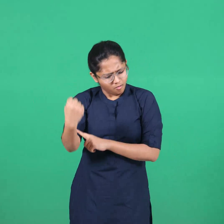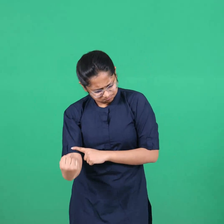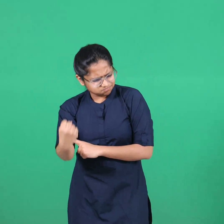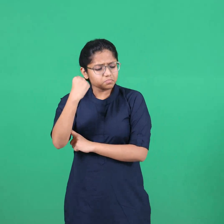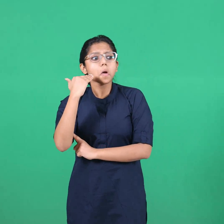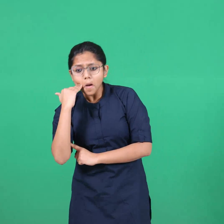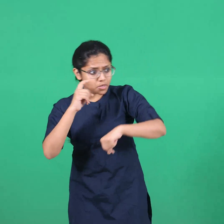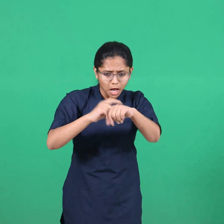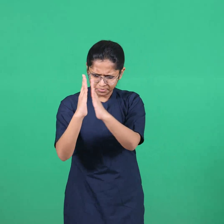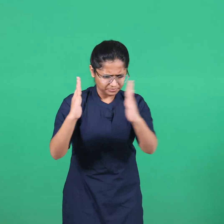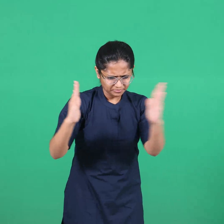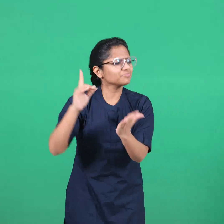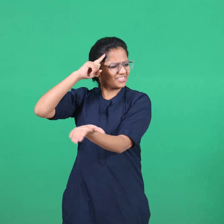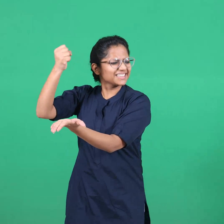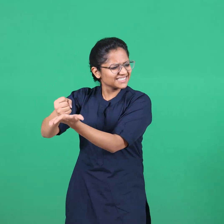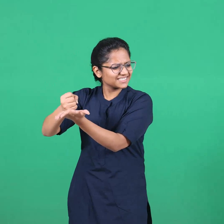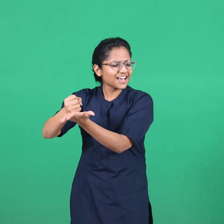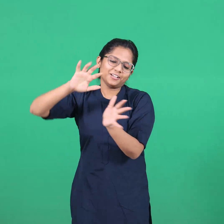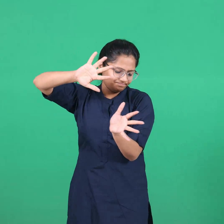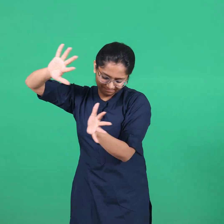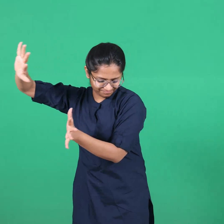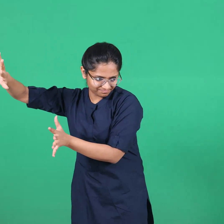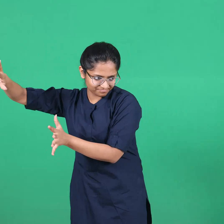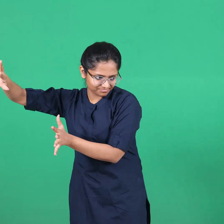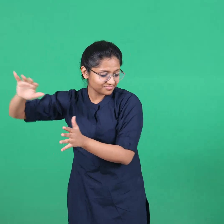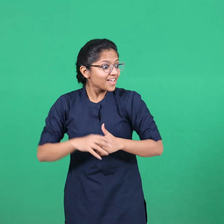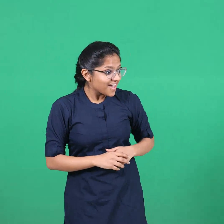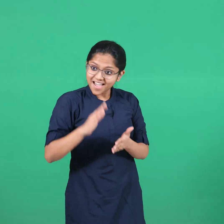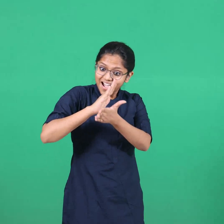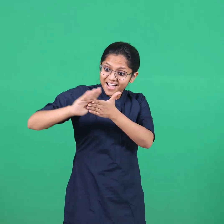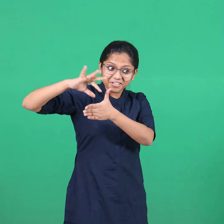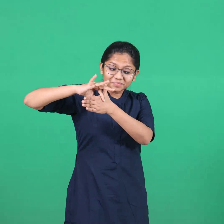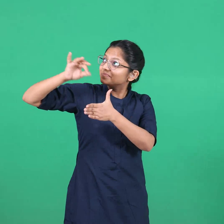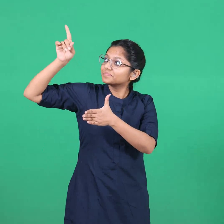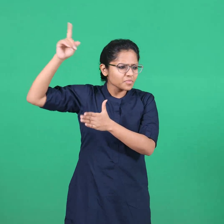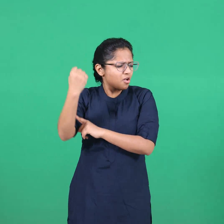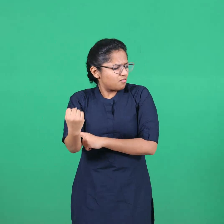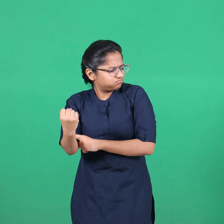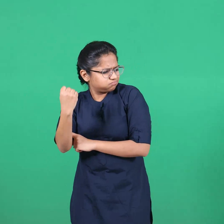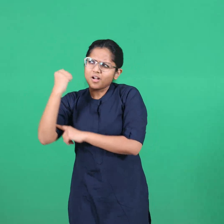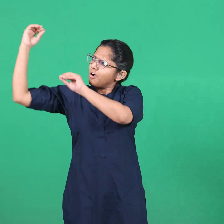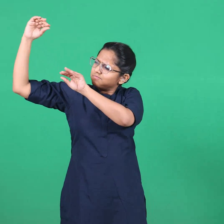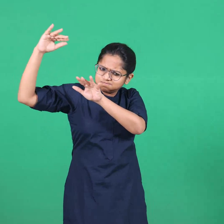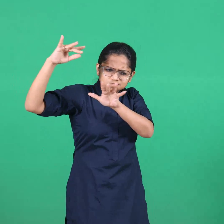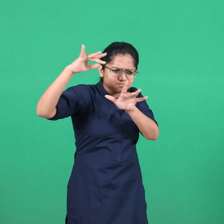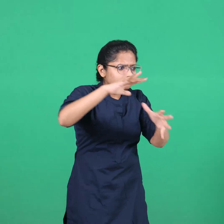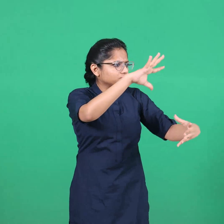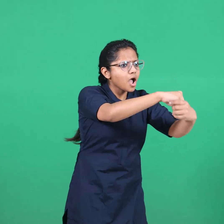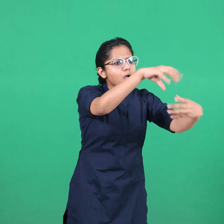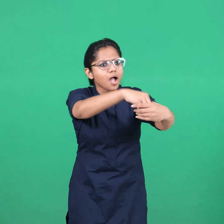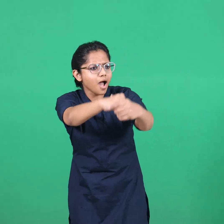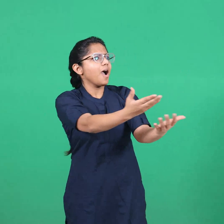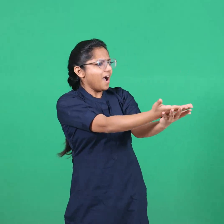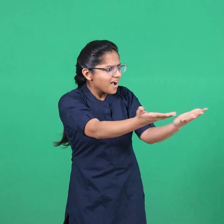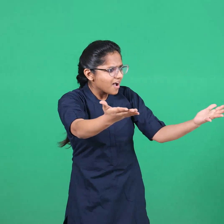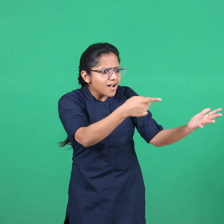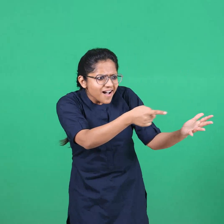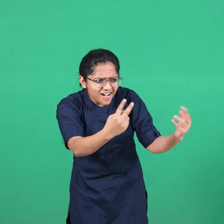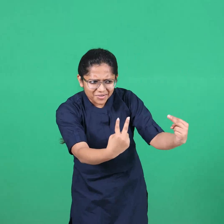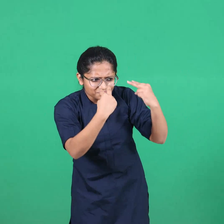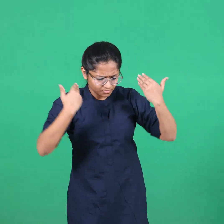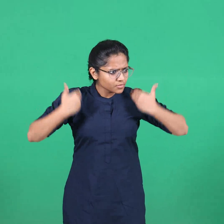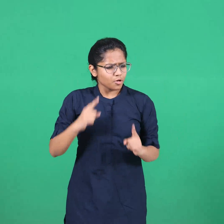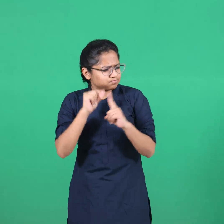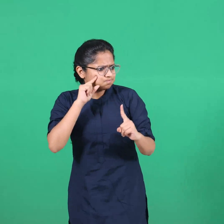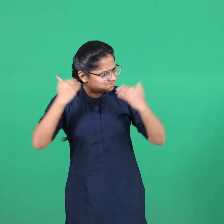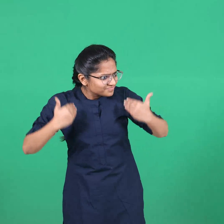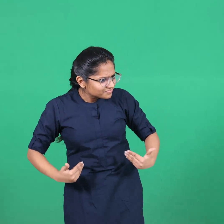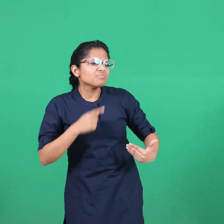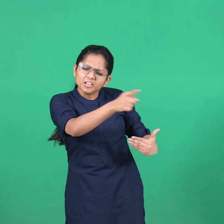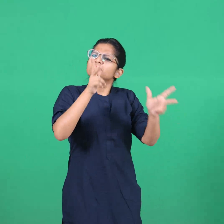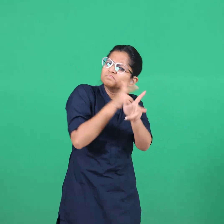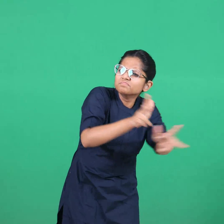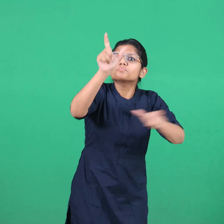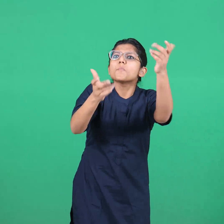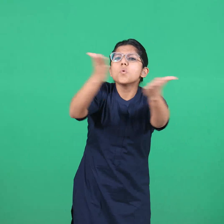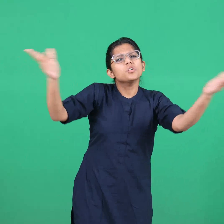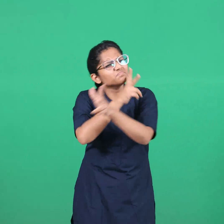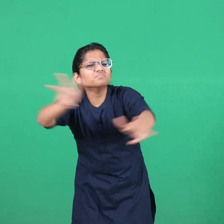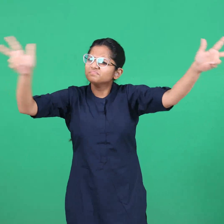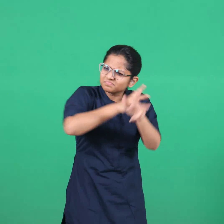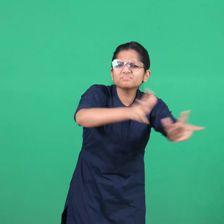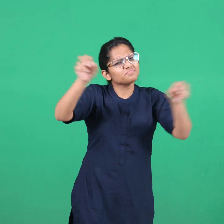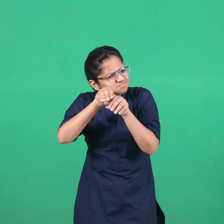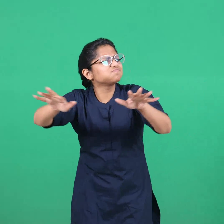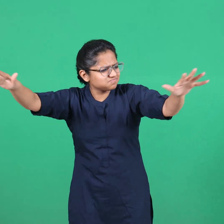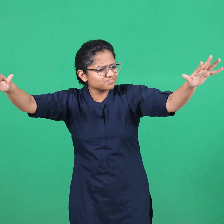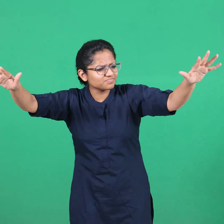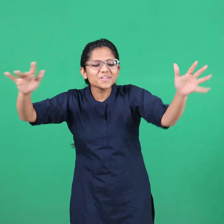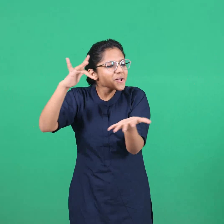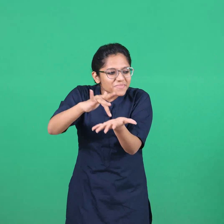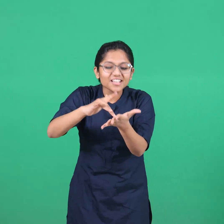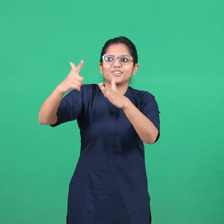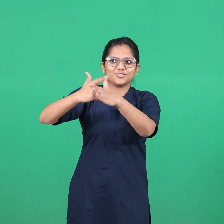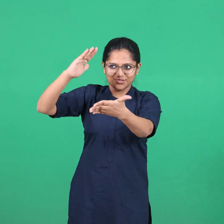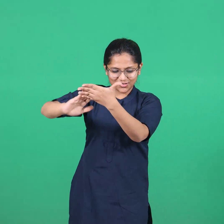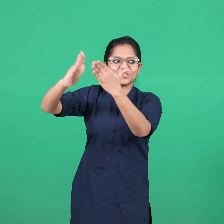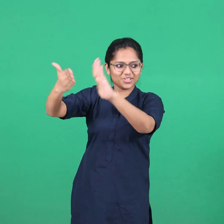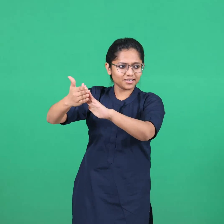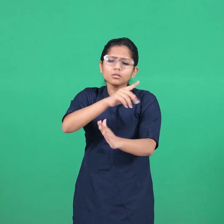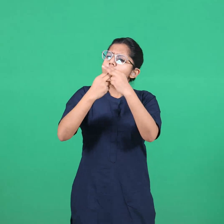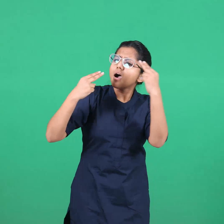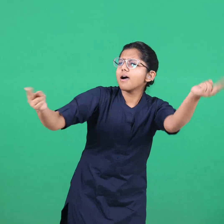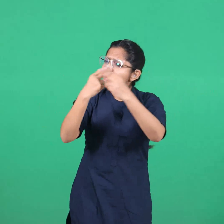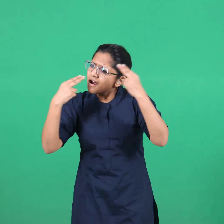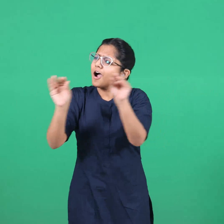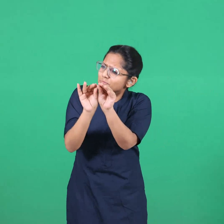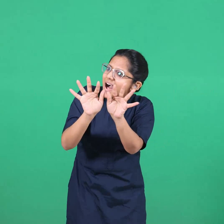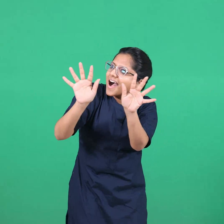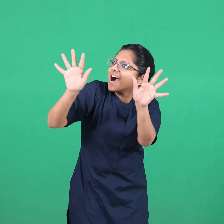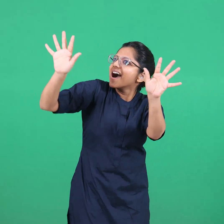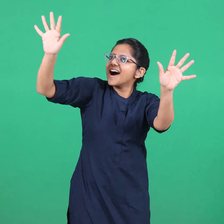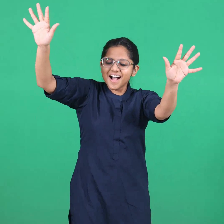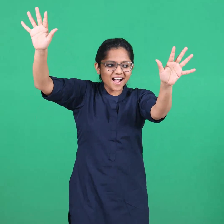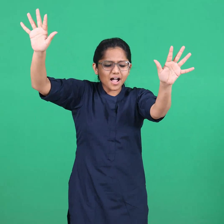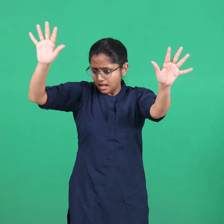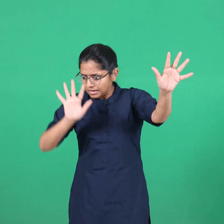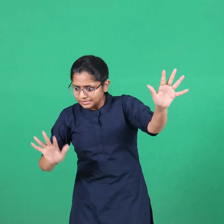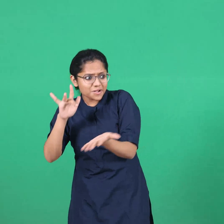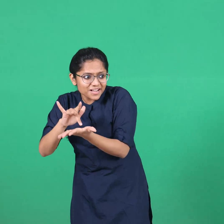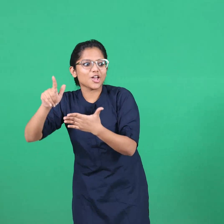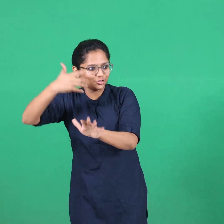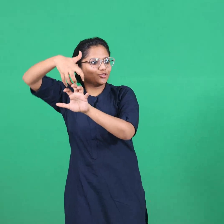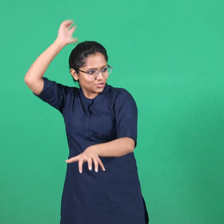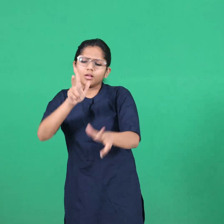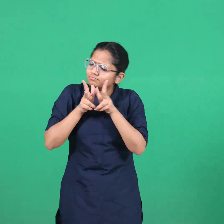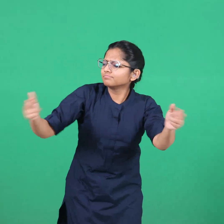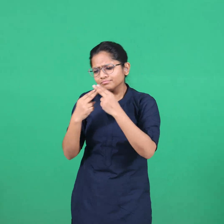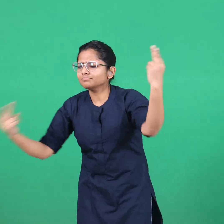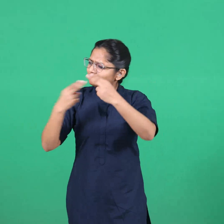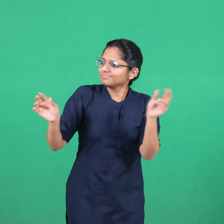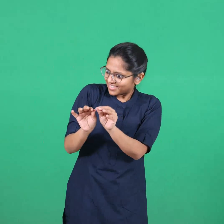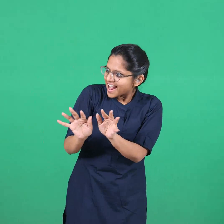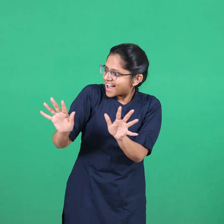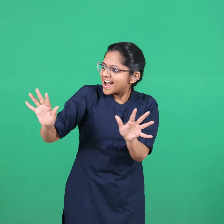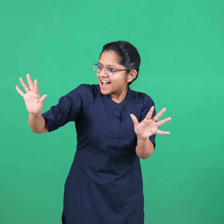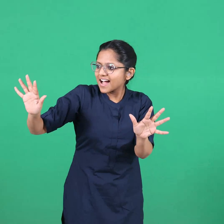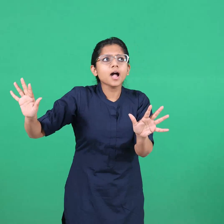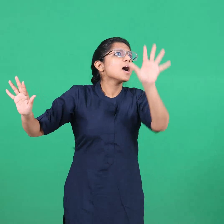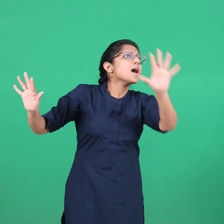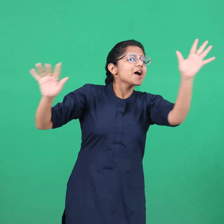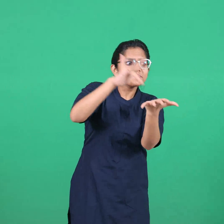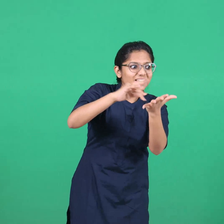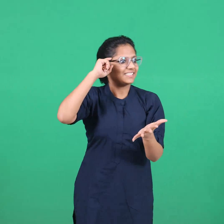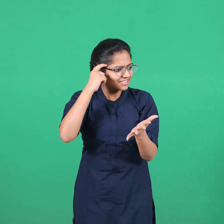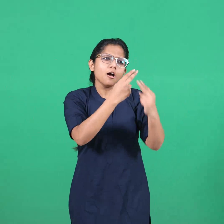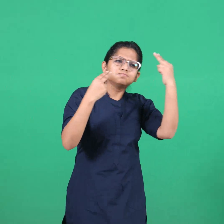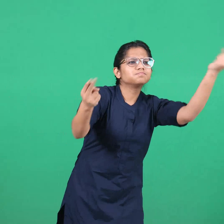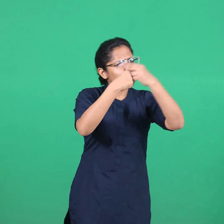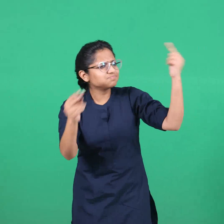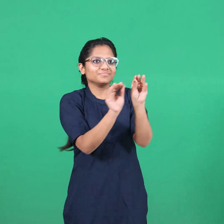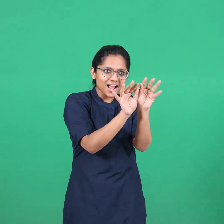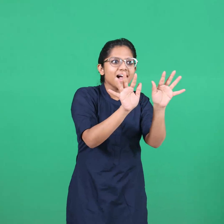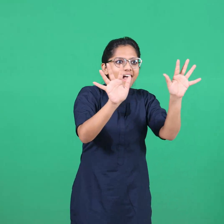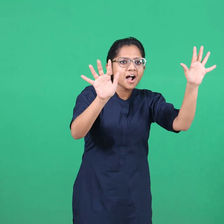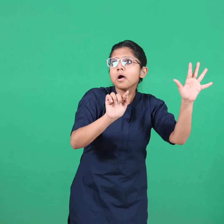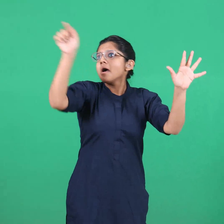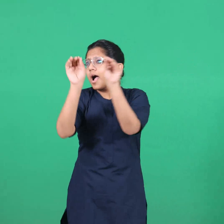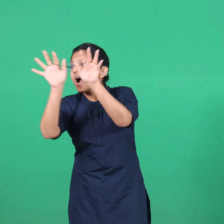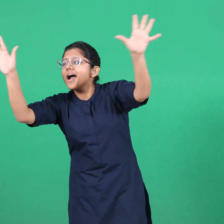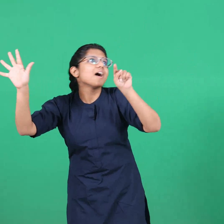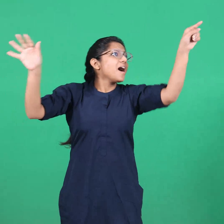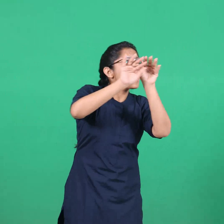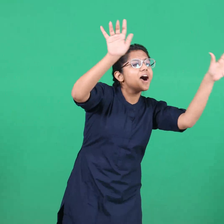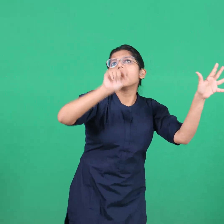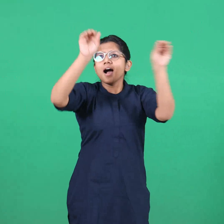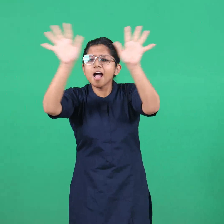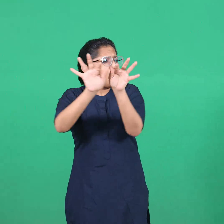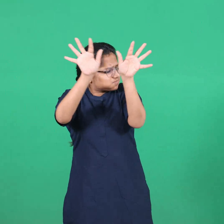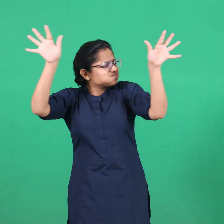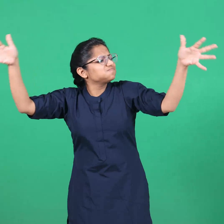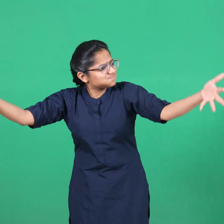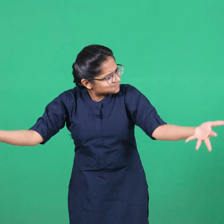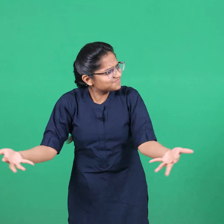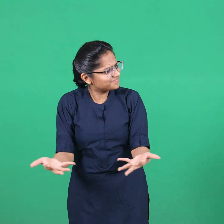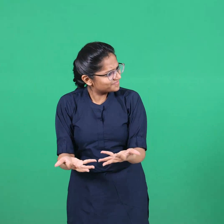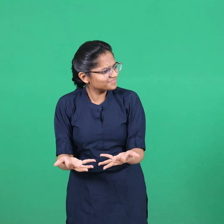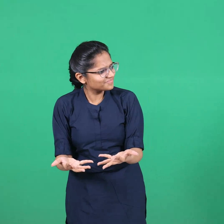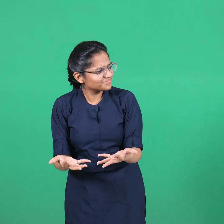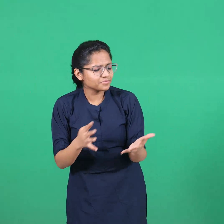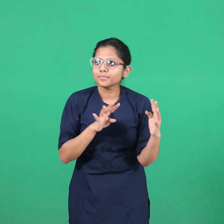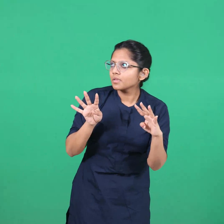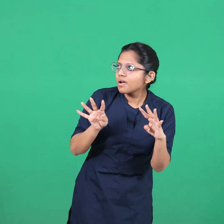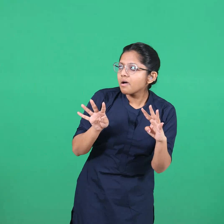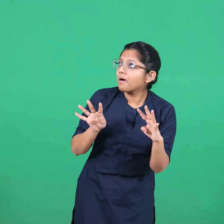But you will receive power when the Holy Spirit comes upon you, and you will be My witnesses in Jerusalem, and in all Judea and Samaria, and to the ends of the earth." After He had said this, they watched as He was taken up, and a cloud hid Him from their sight.